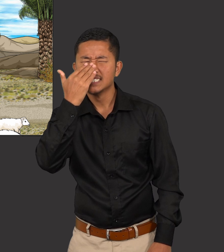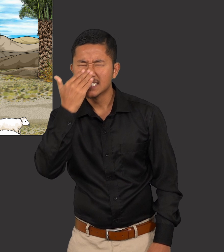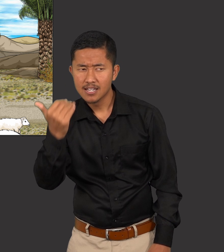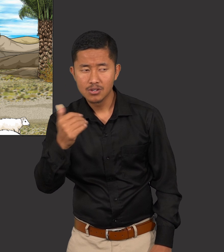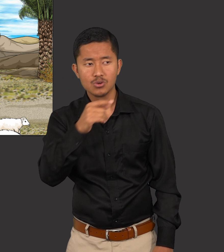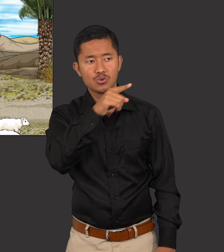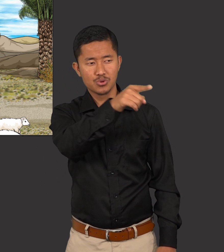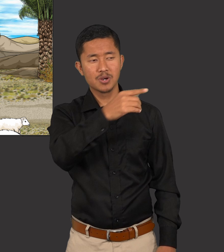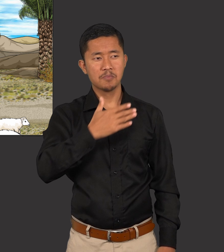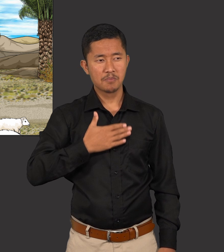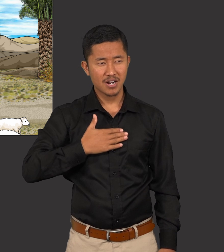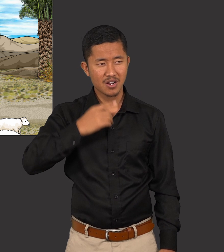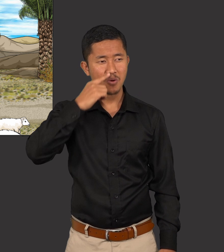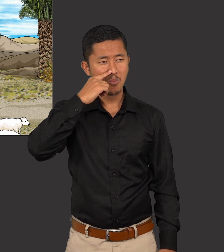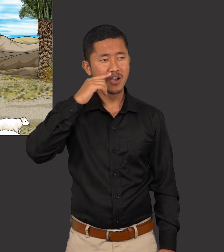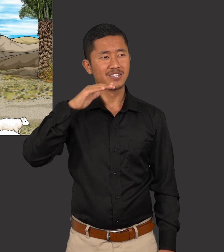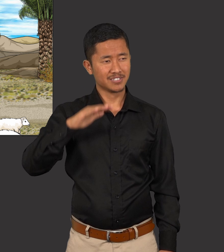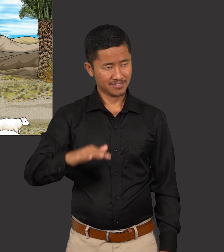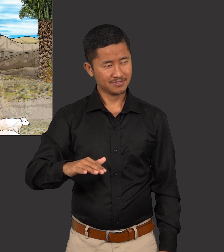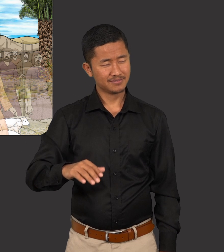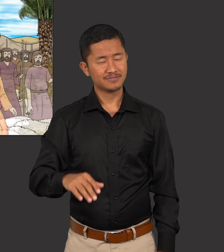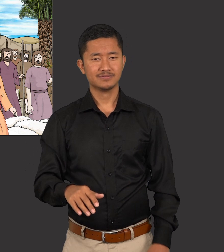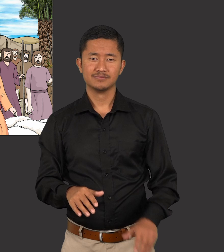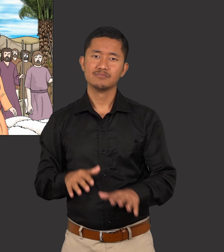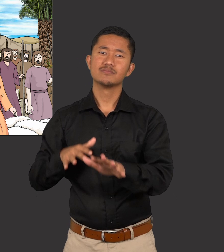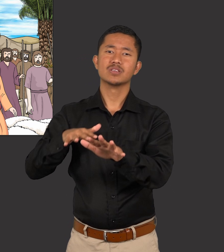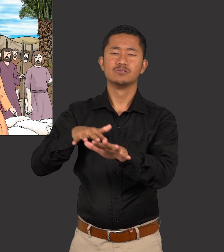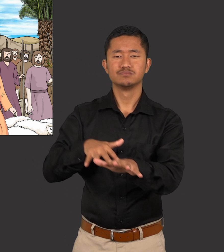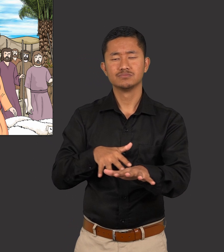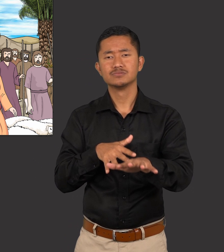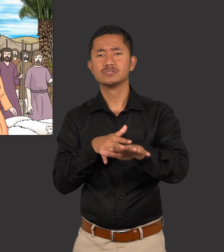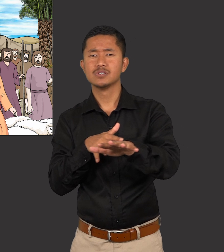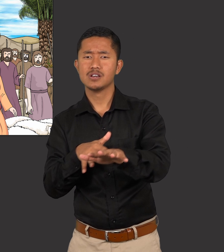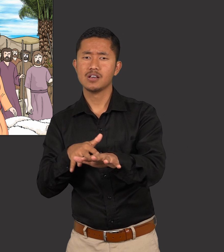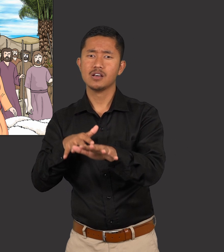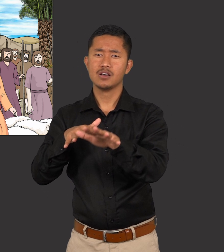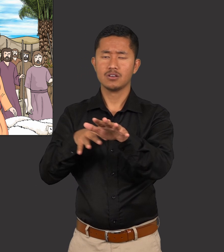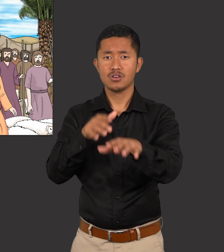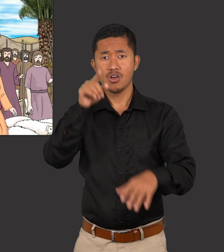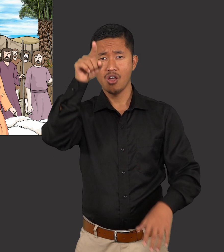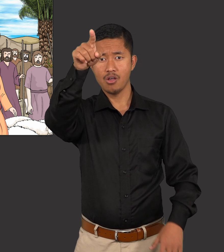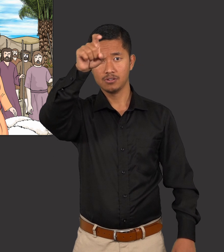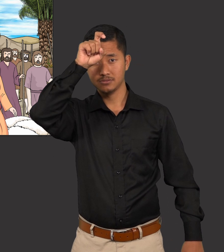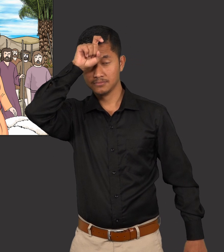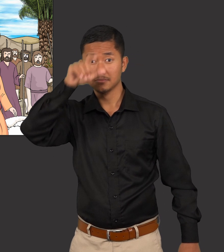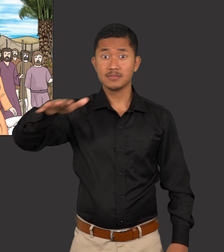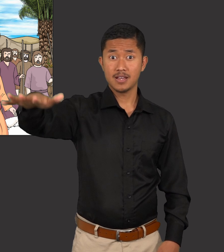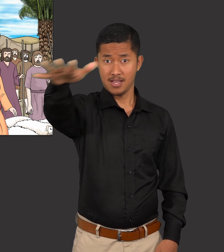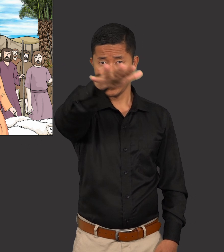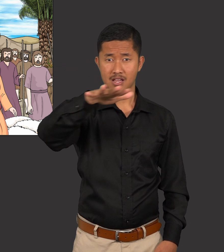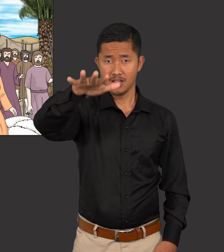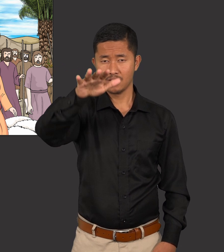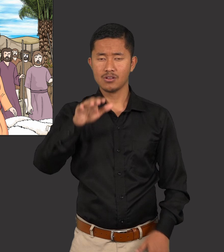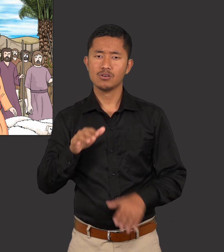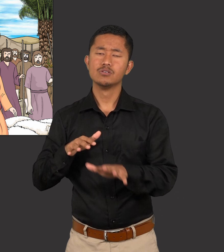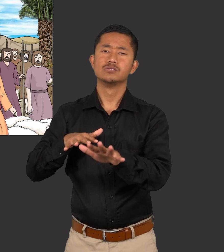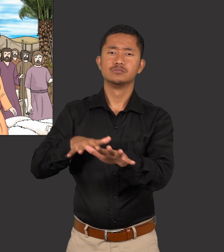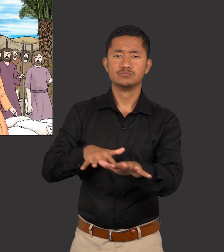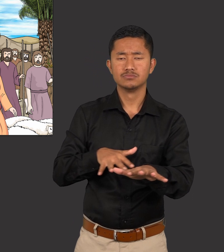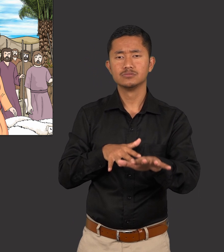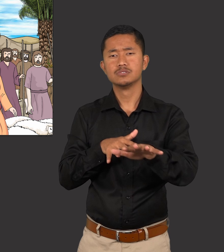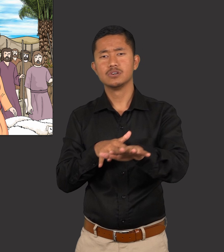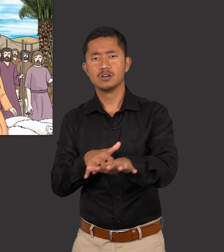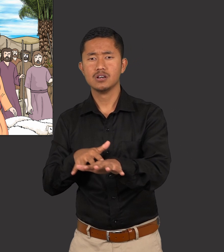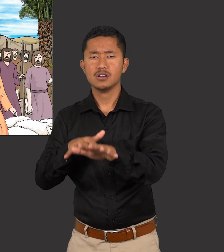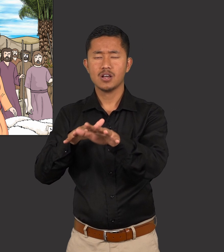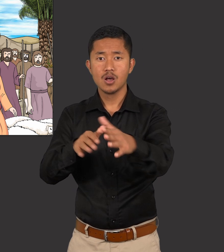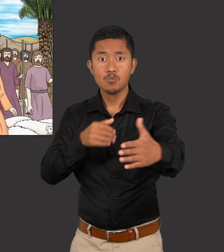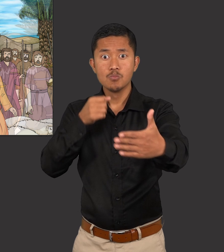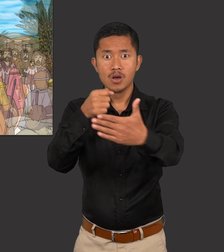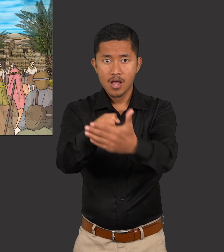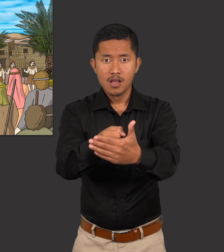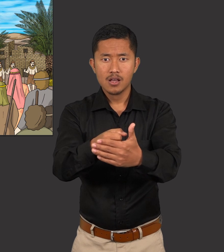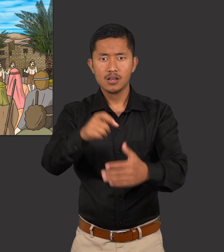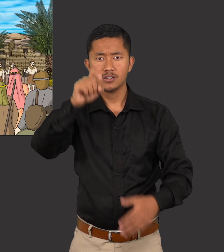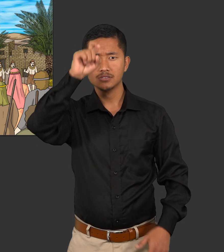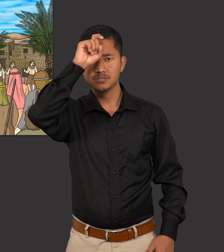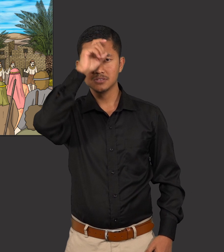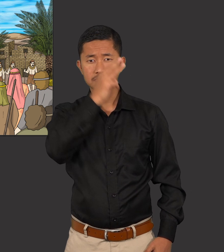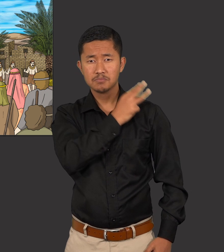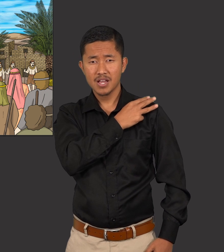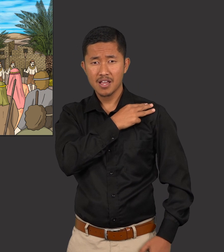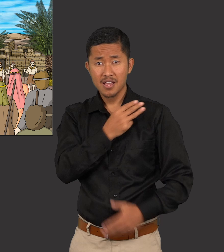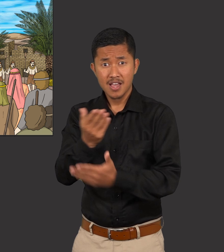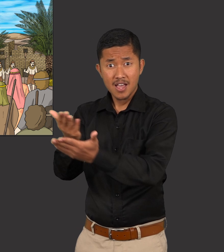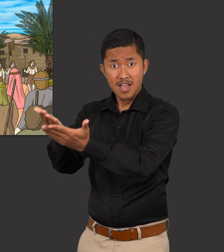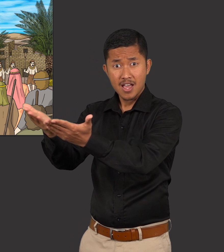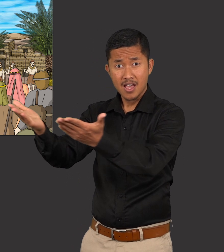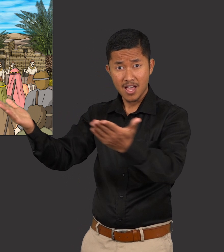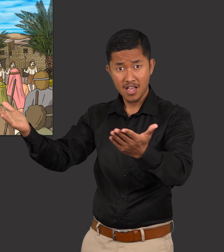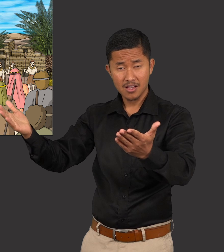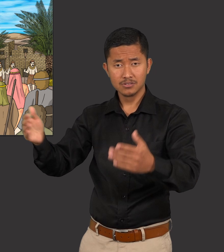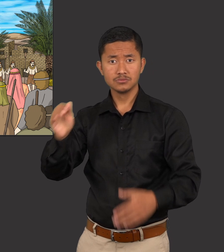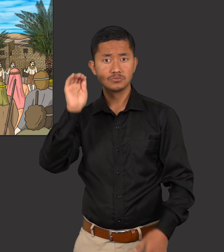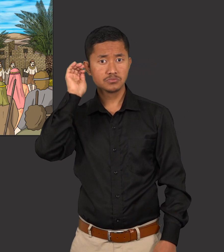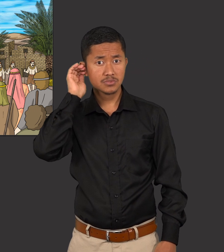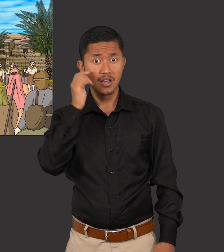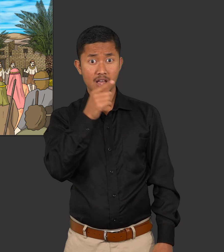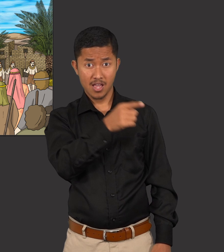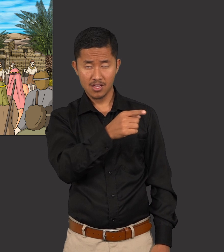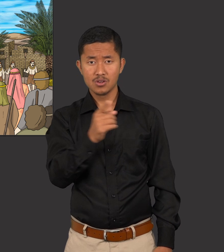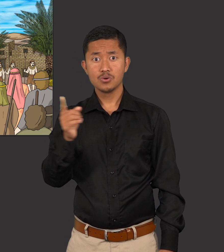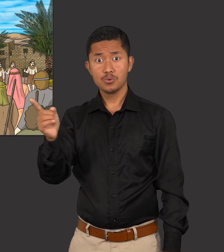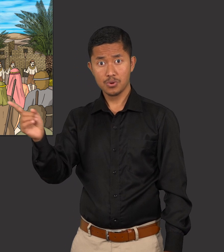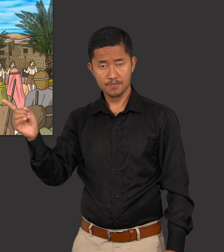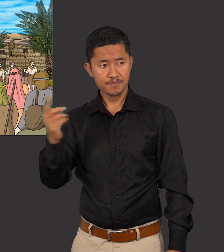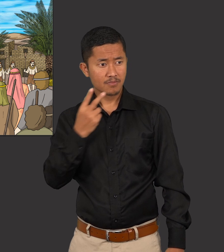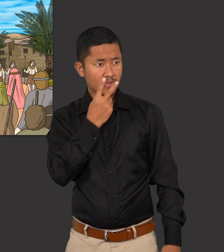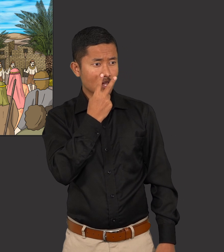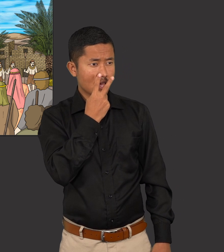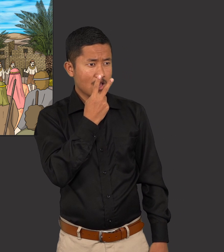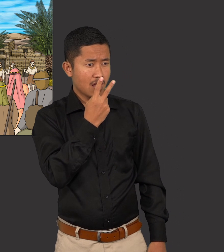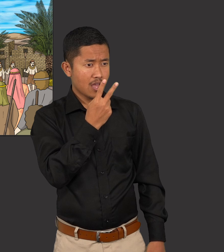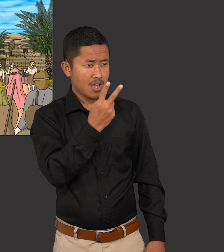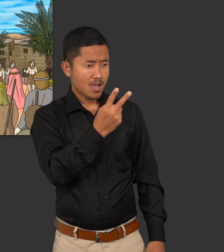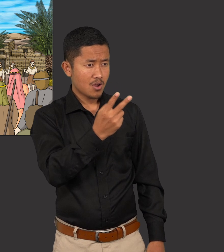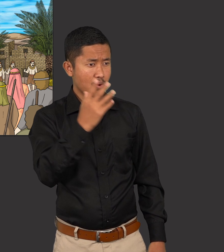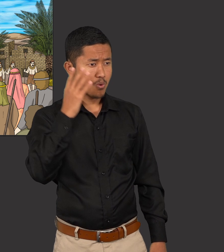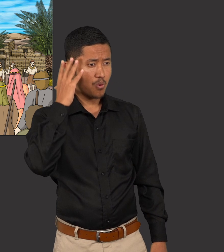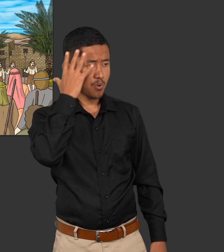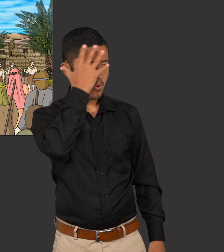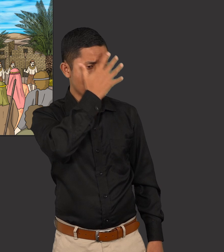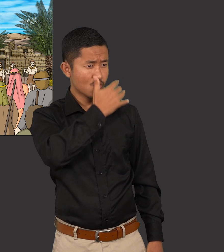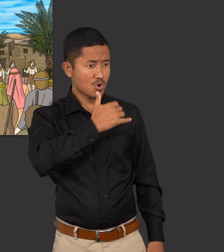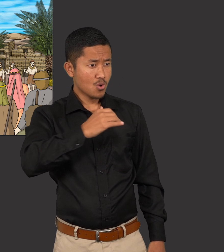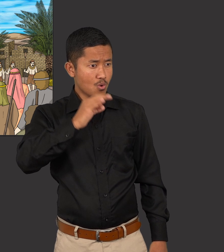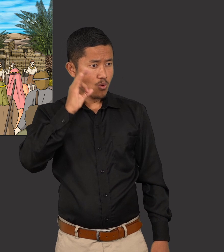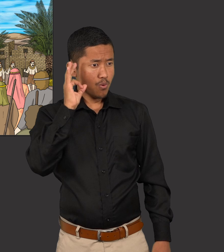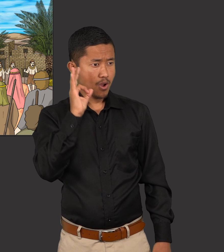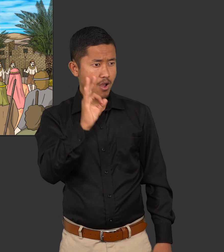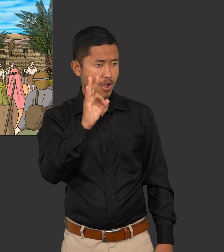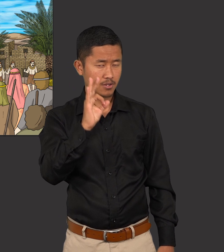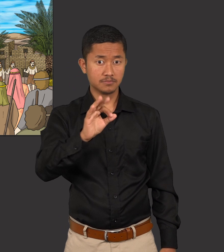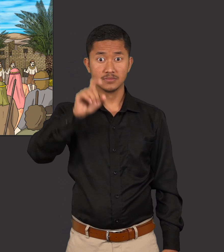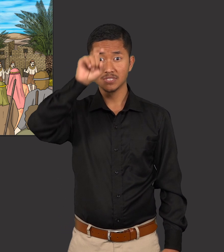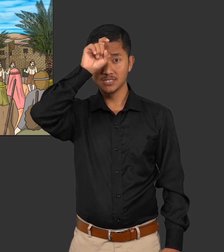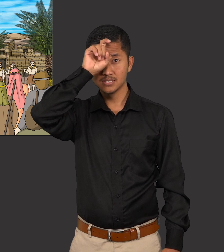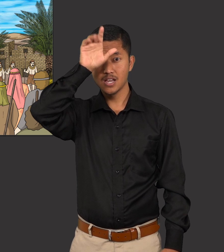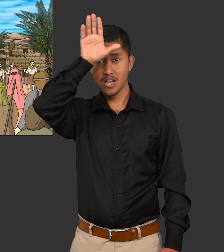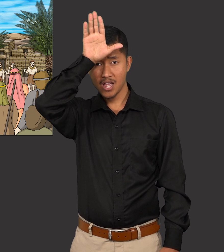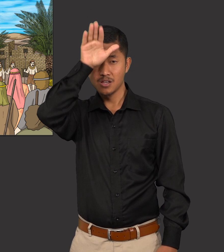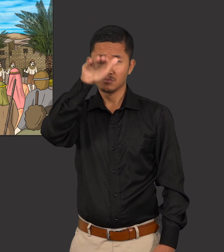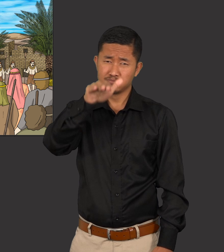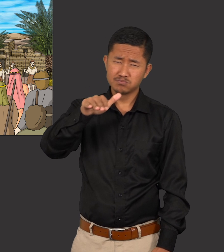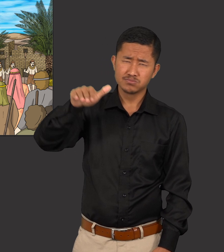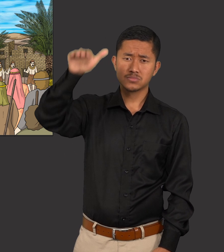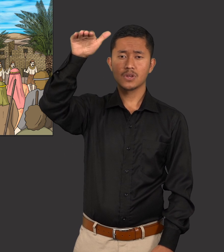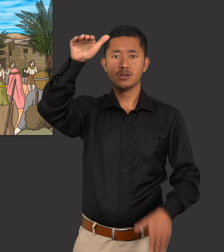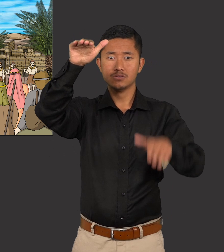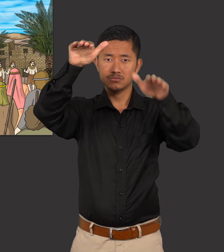So when Abram entered Egypt, the Egyptians saw that the woman was very beautiful.